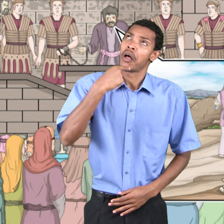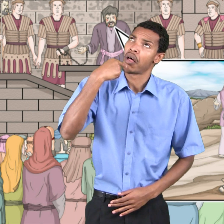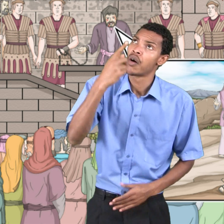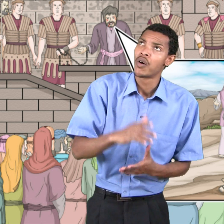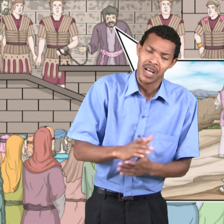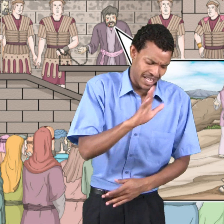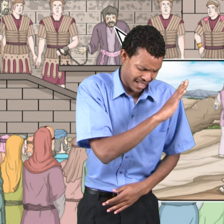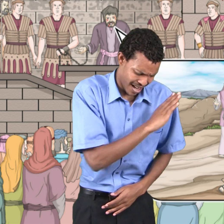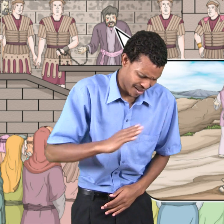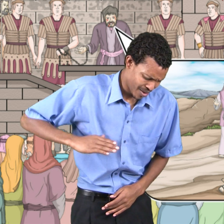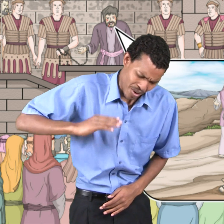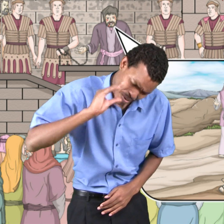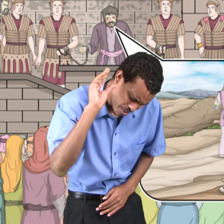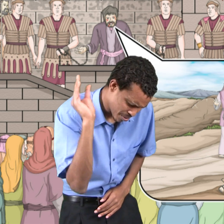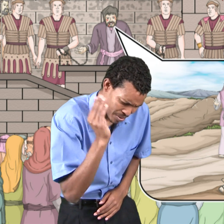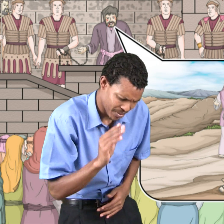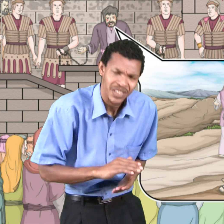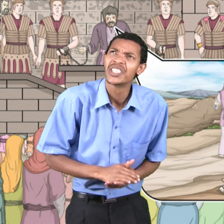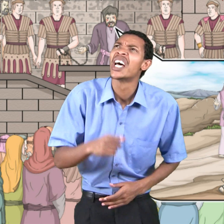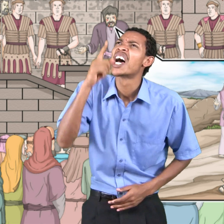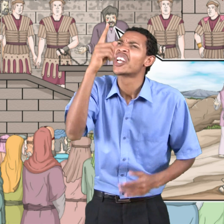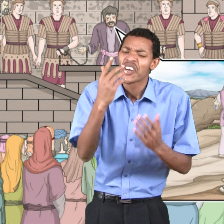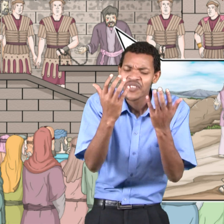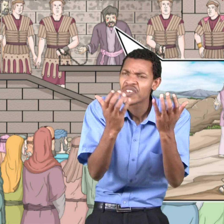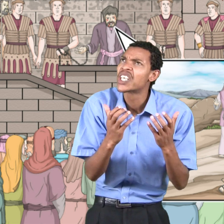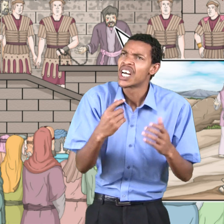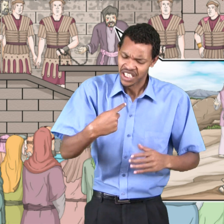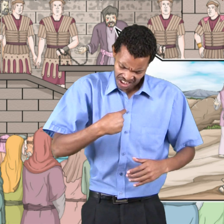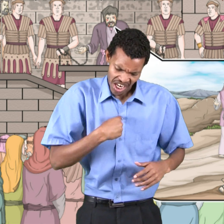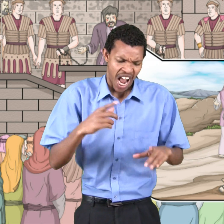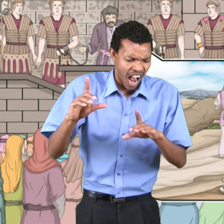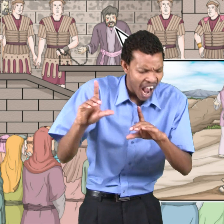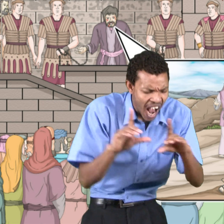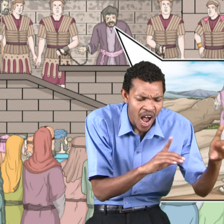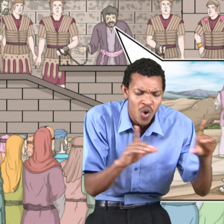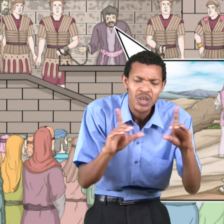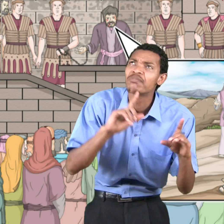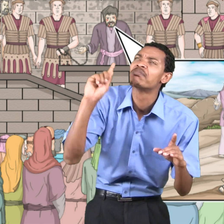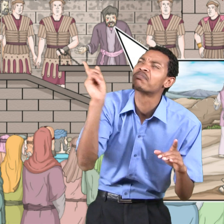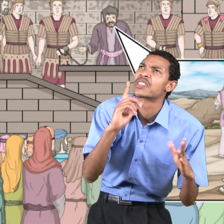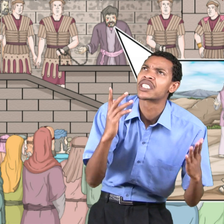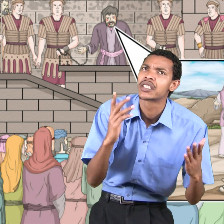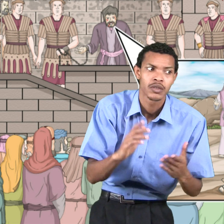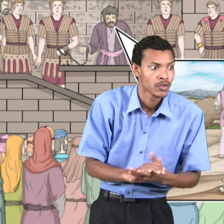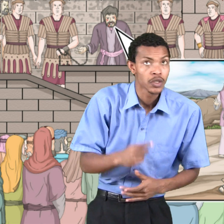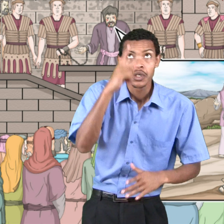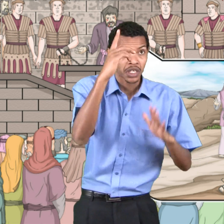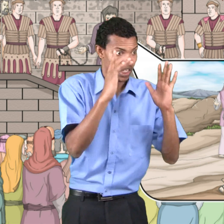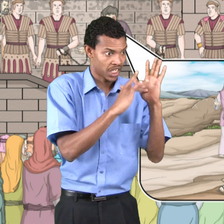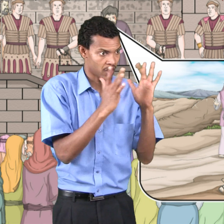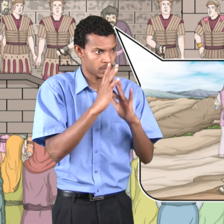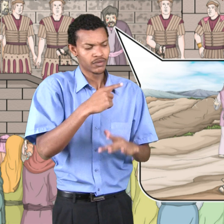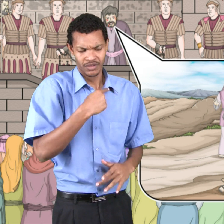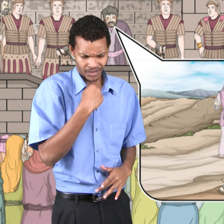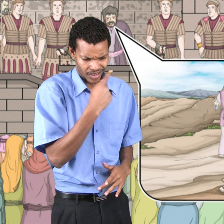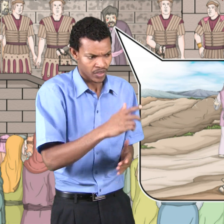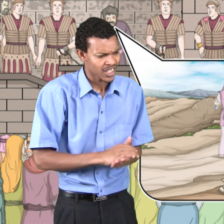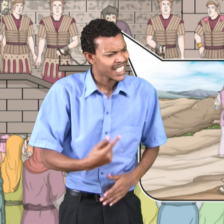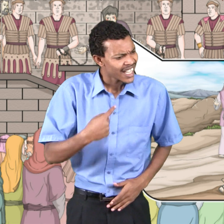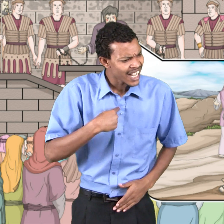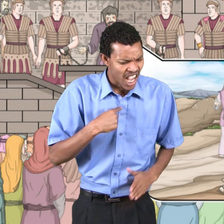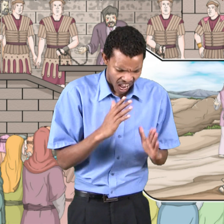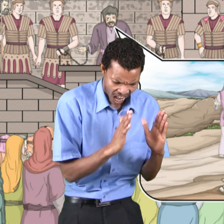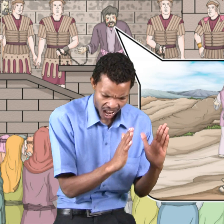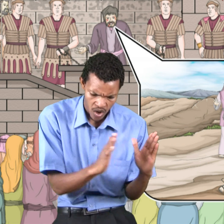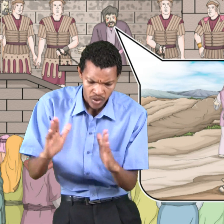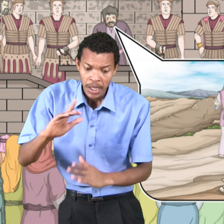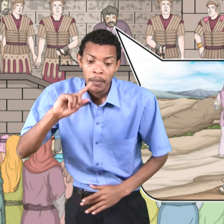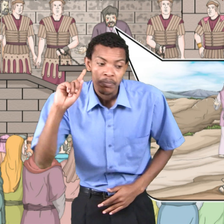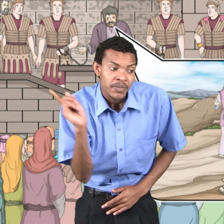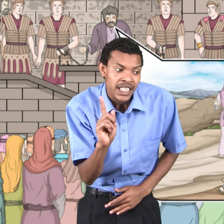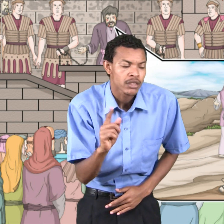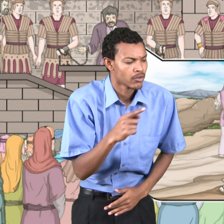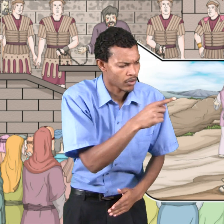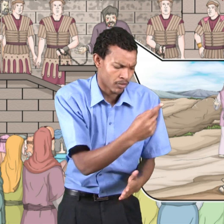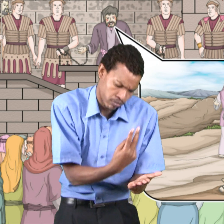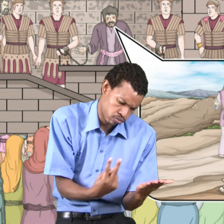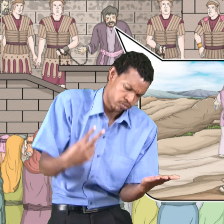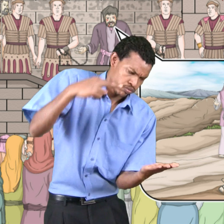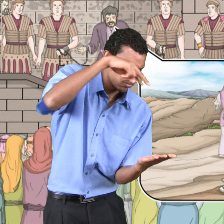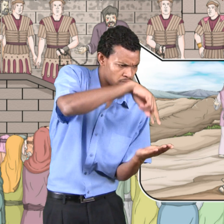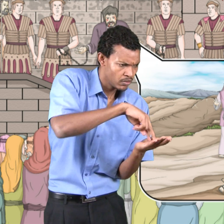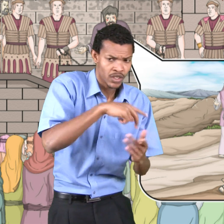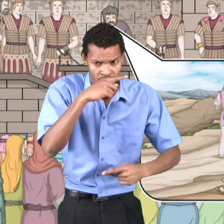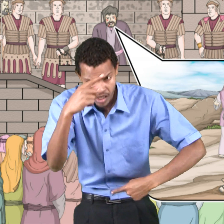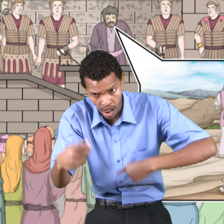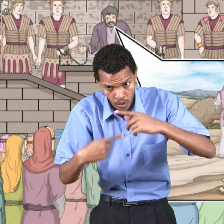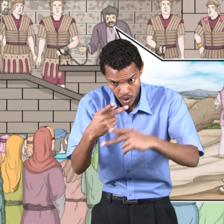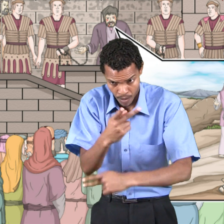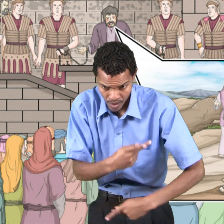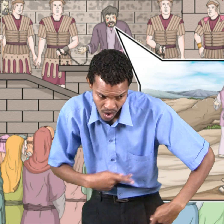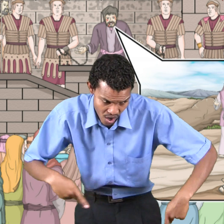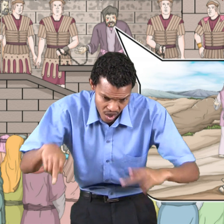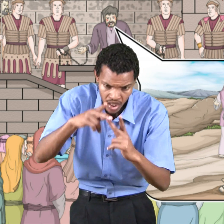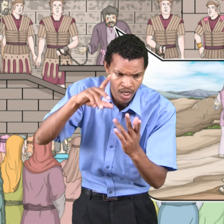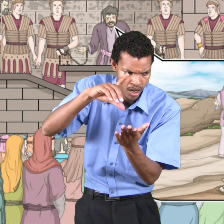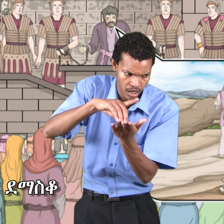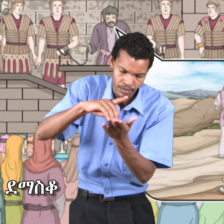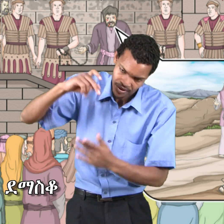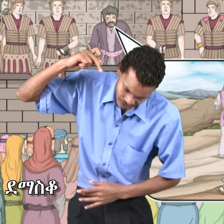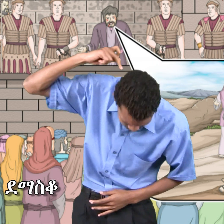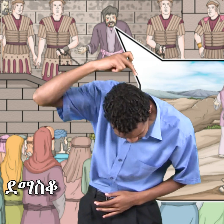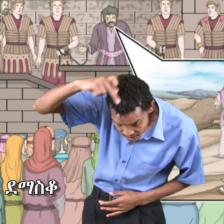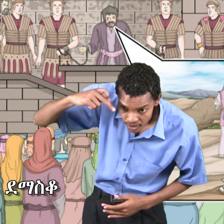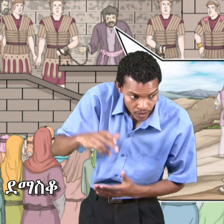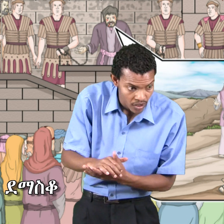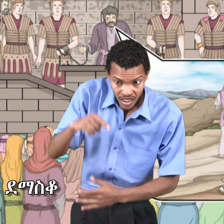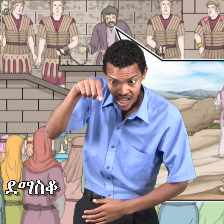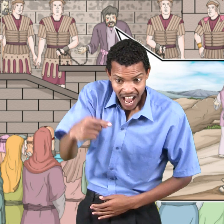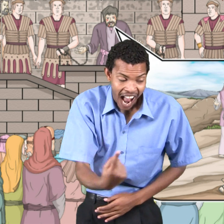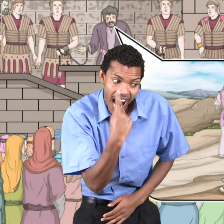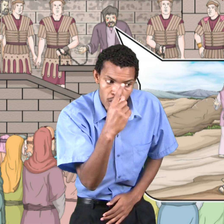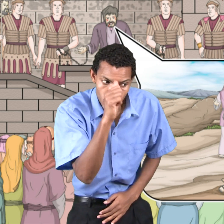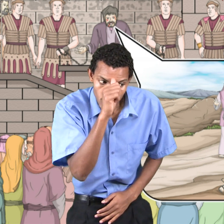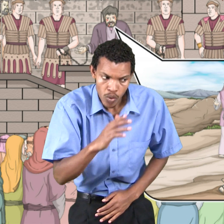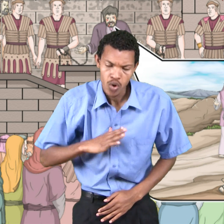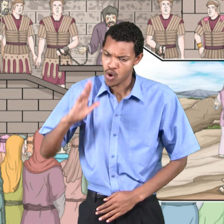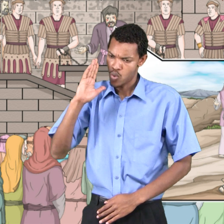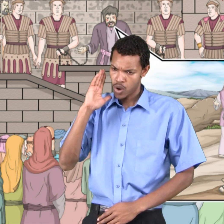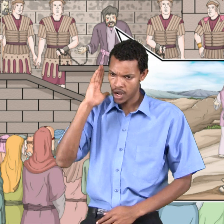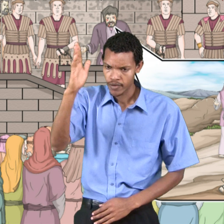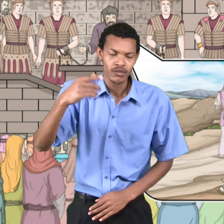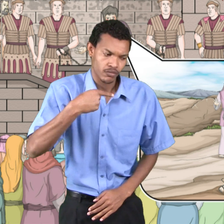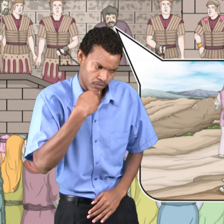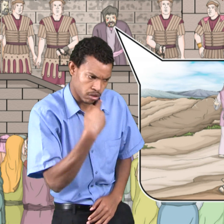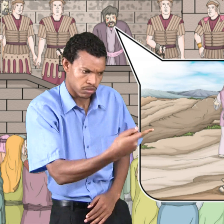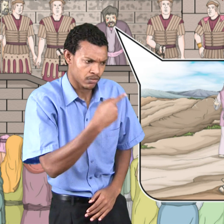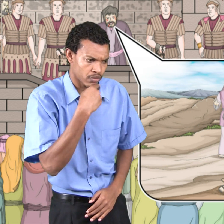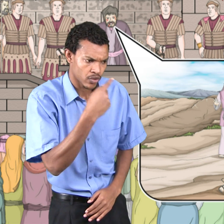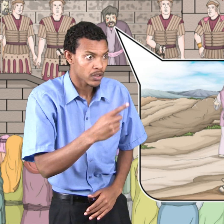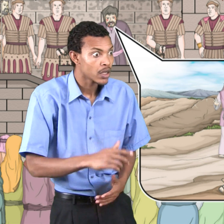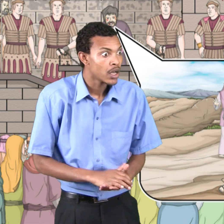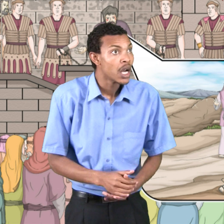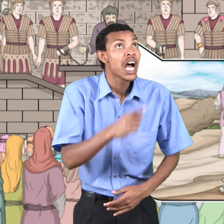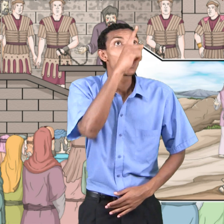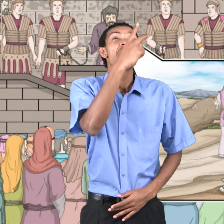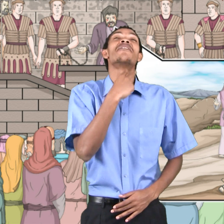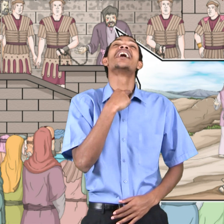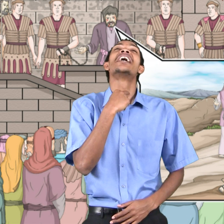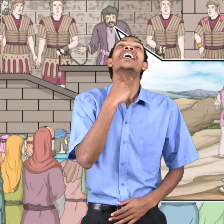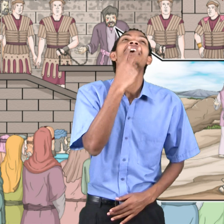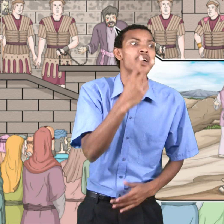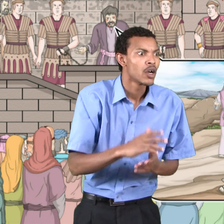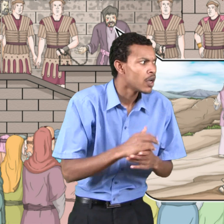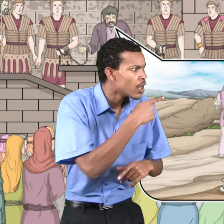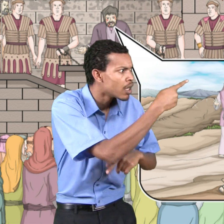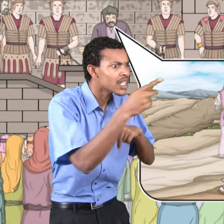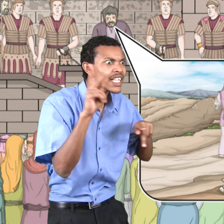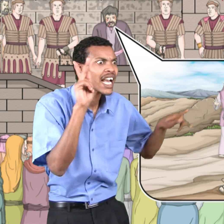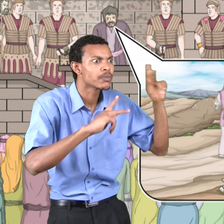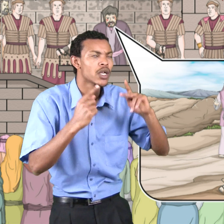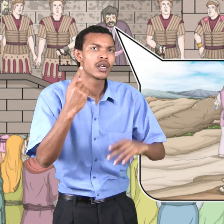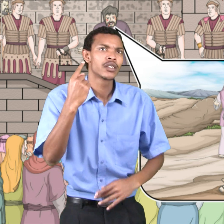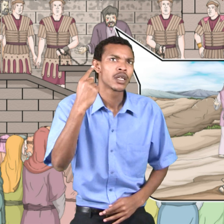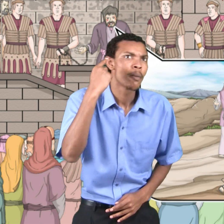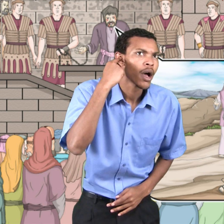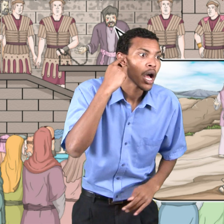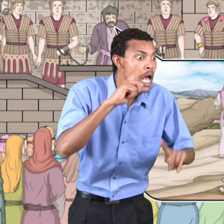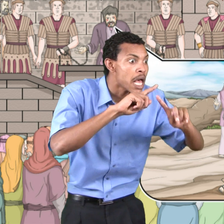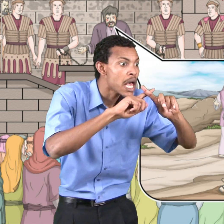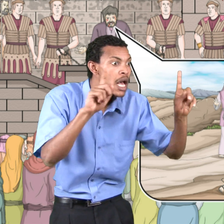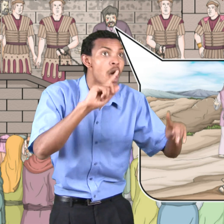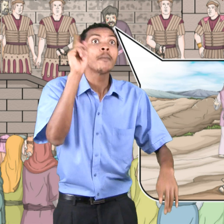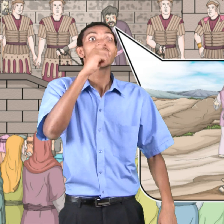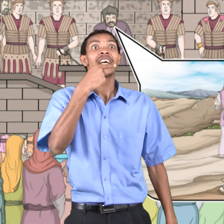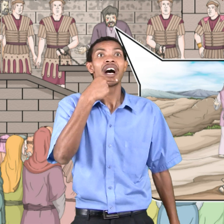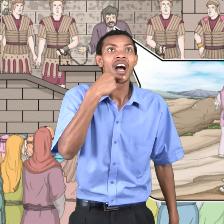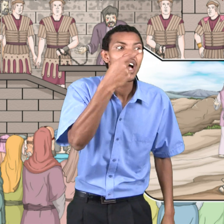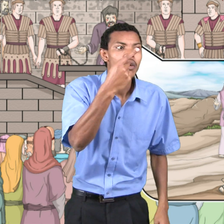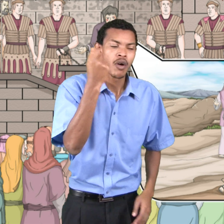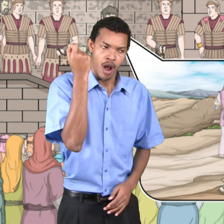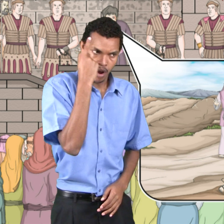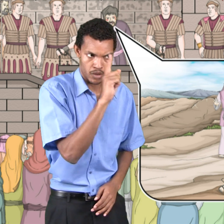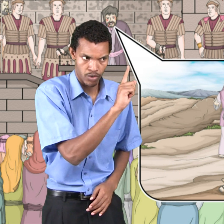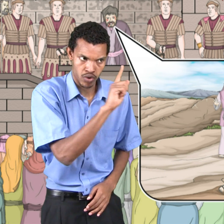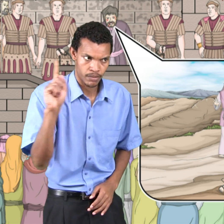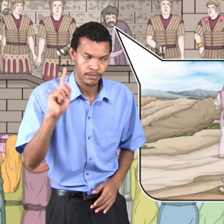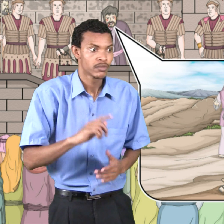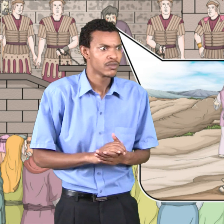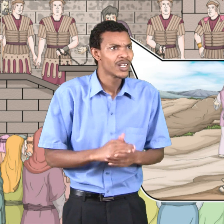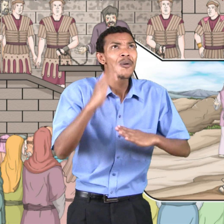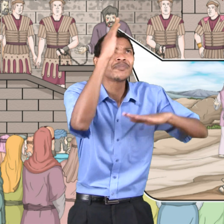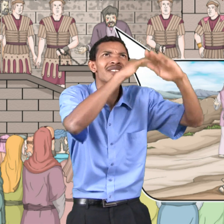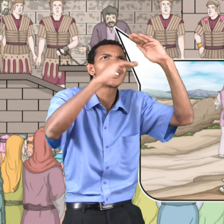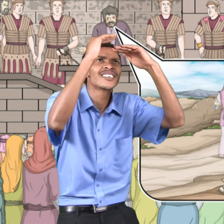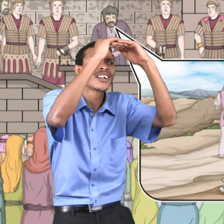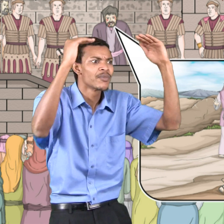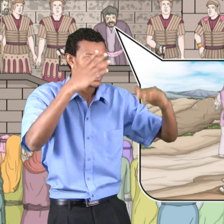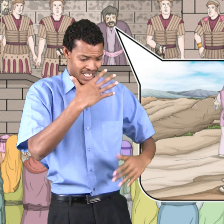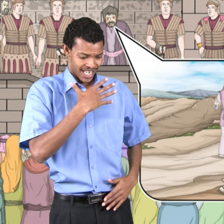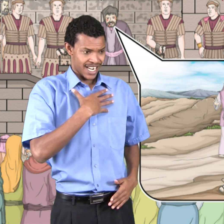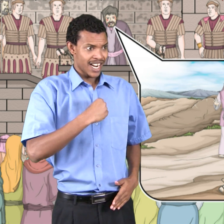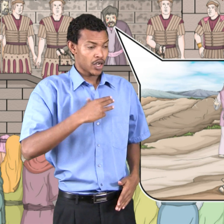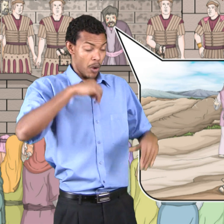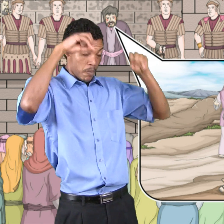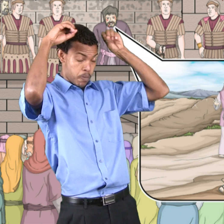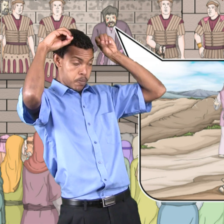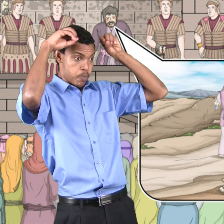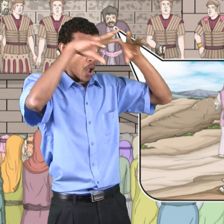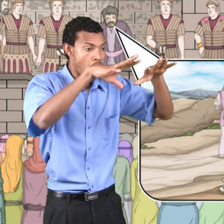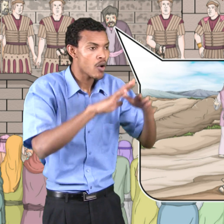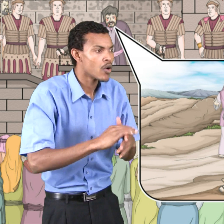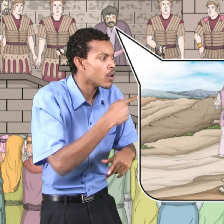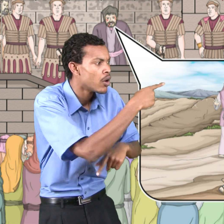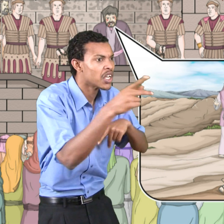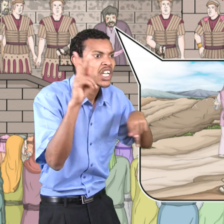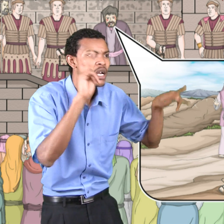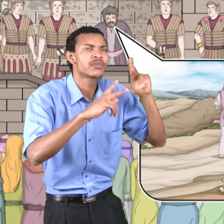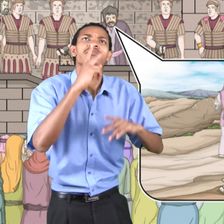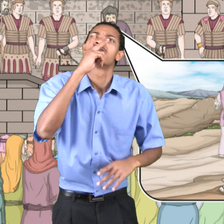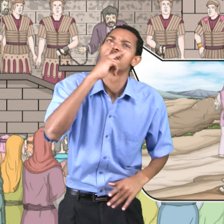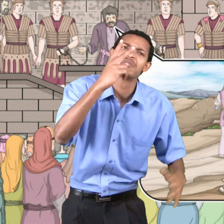My companions saw the light, but they could not understand the voice of the One speaking to me. Then I asked, ‘What should I do, Lord?’